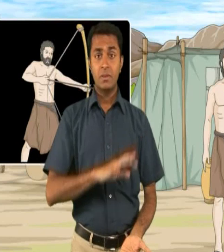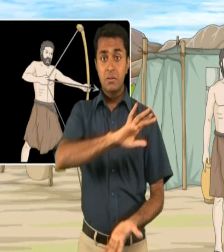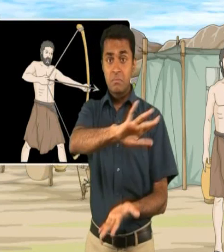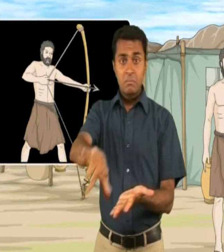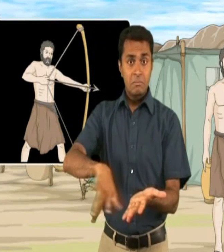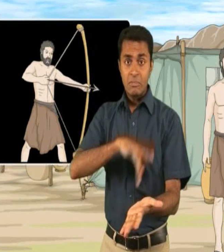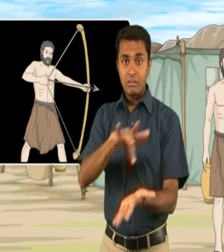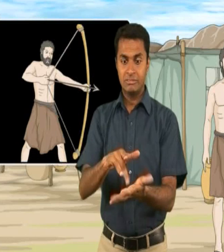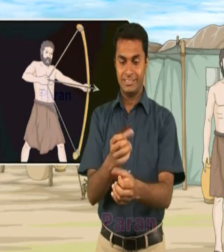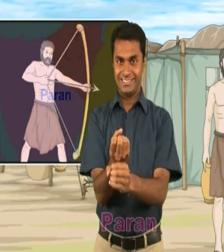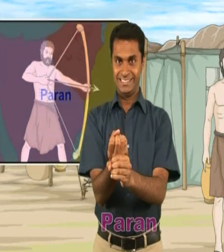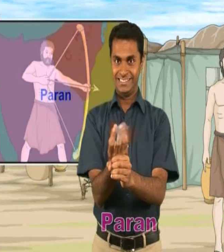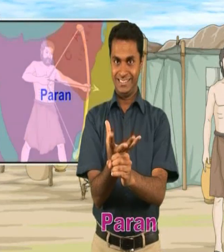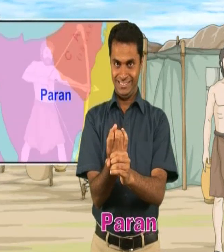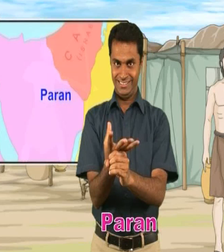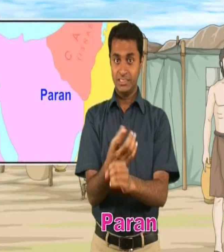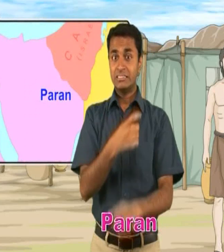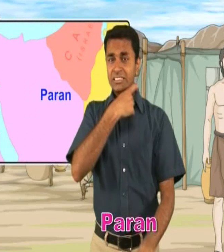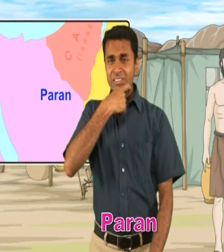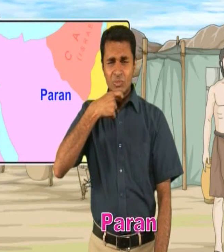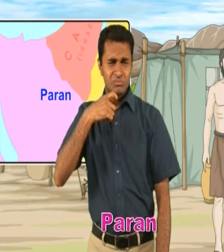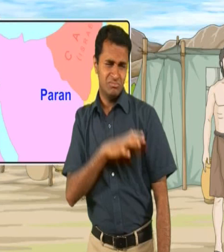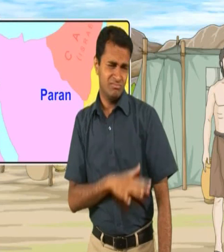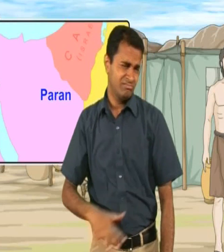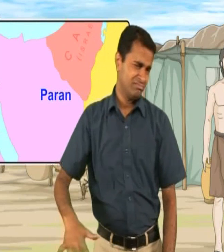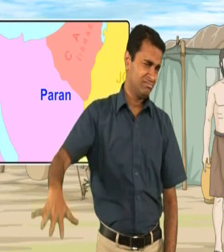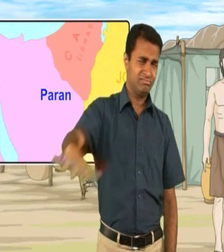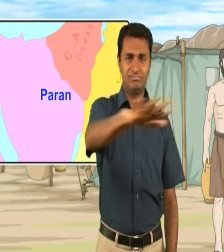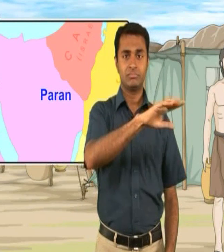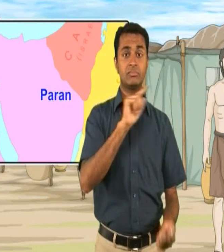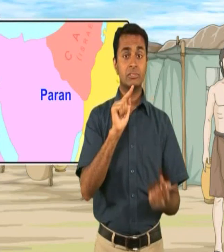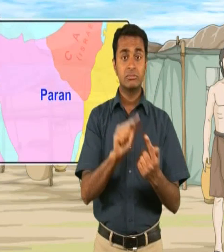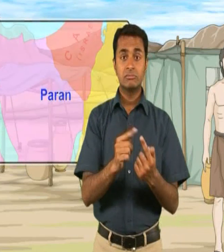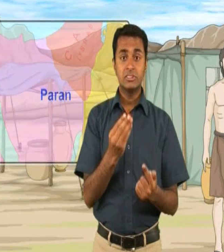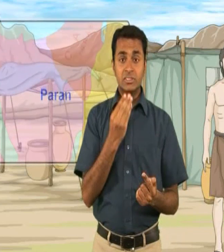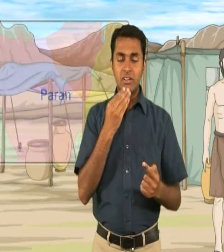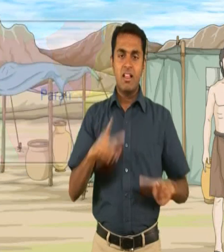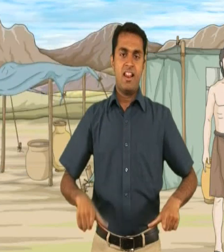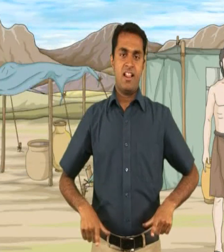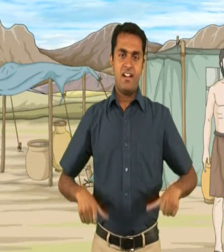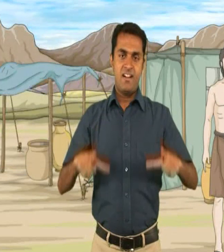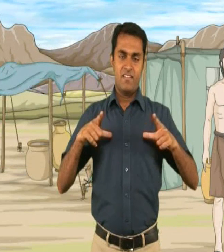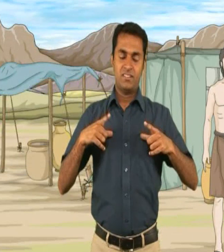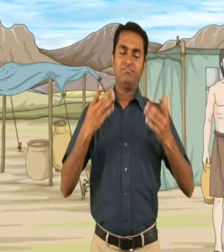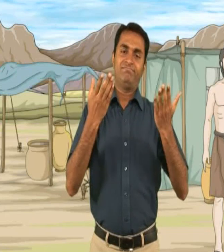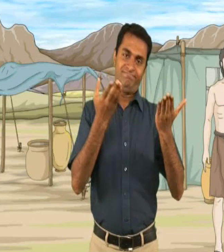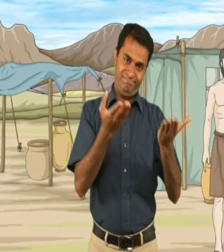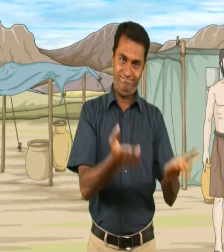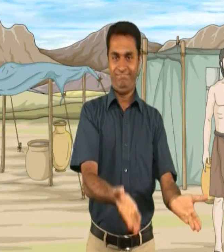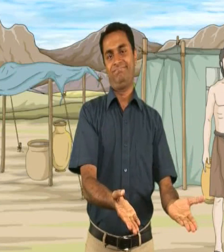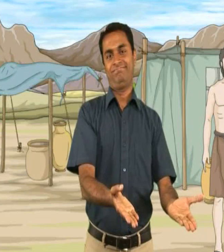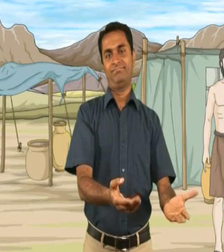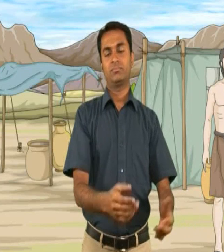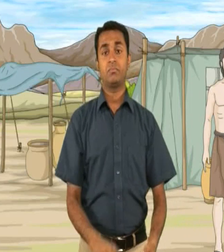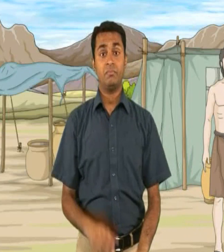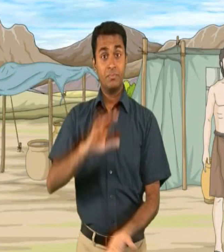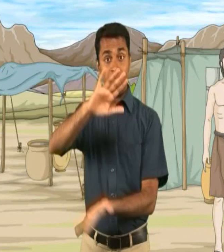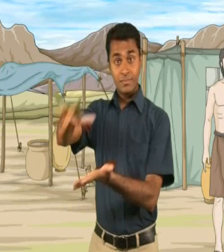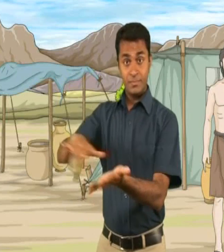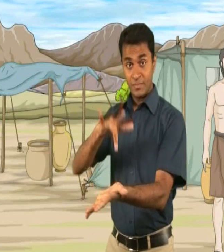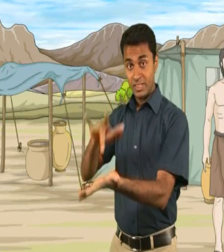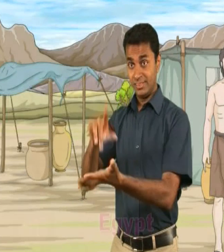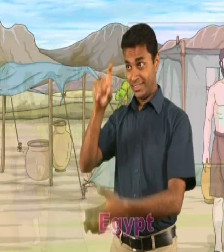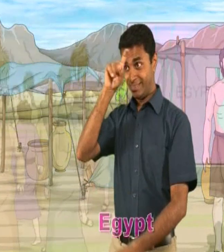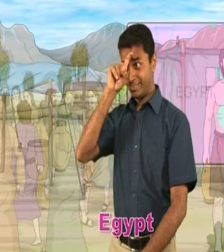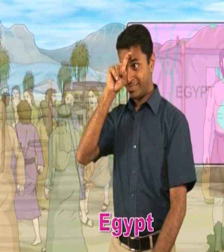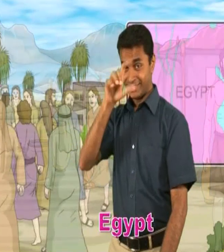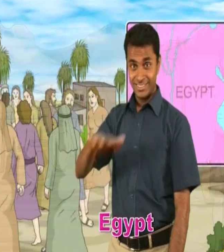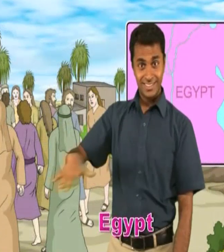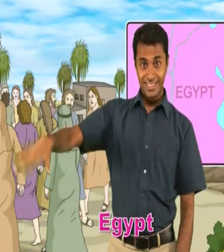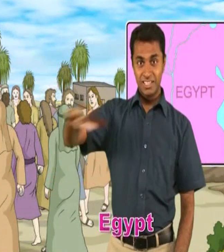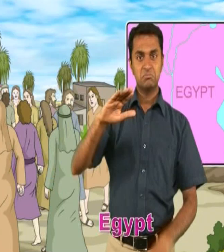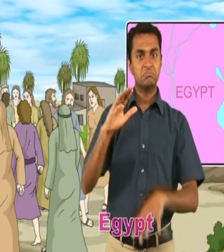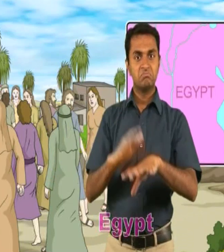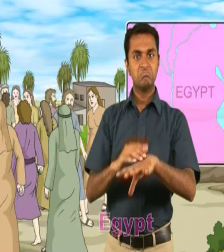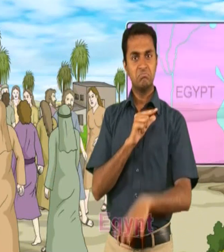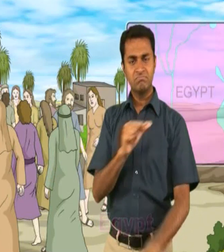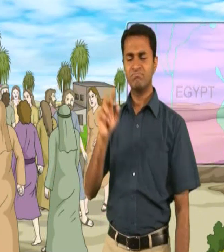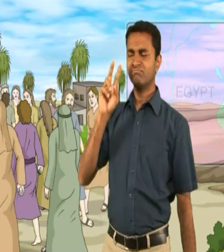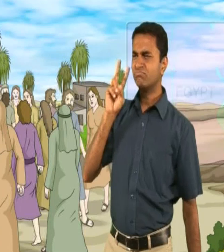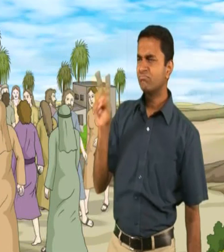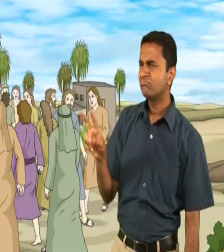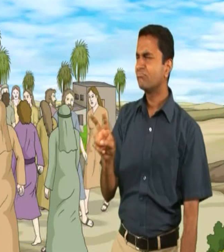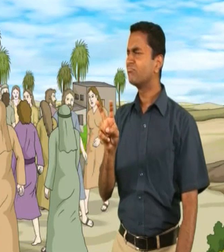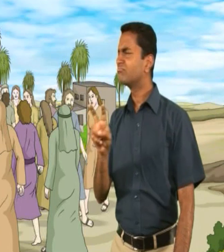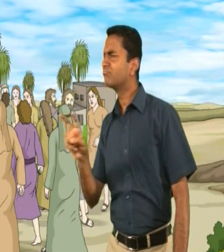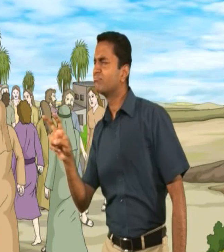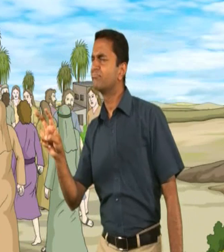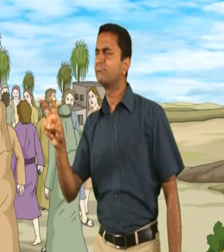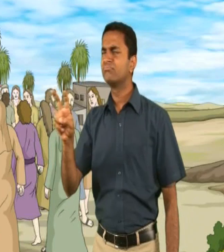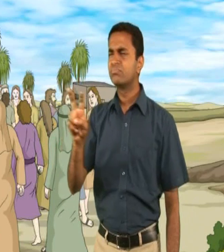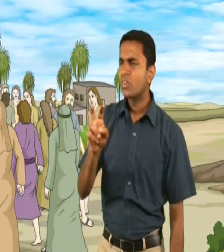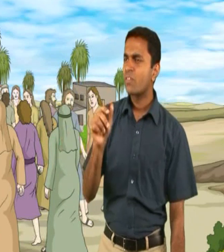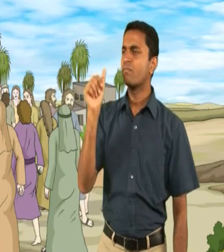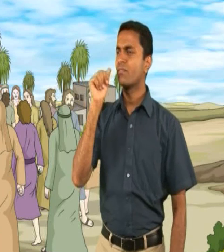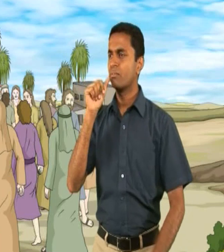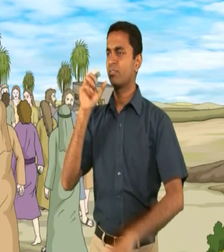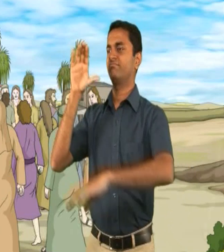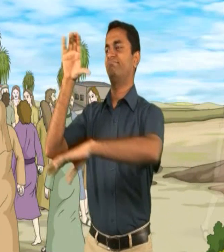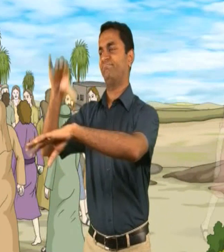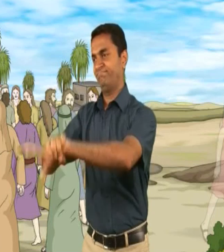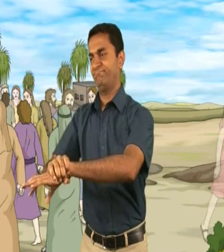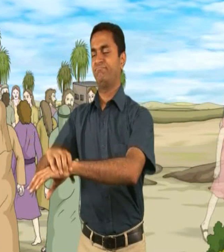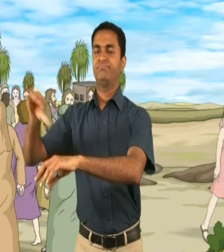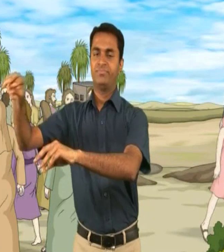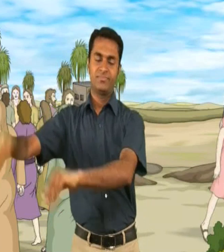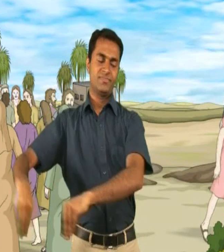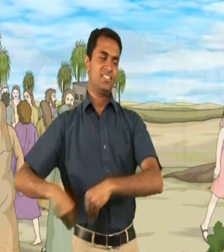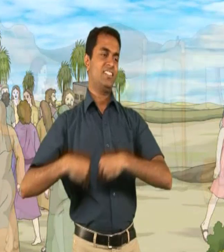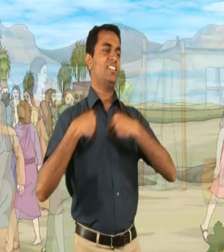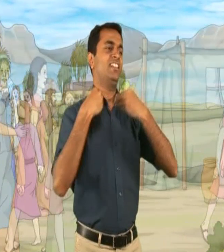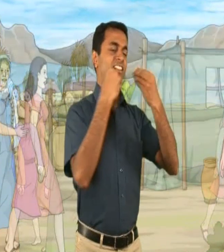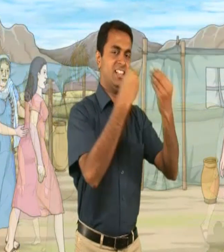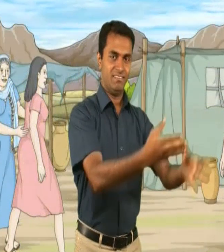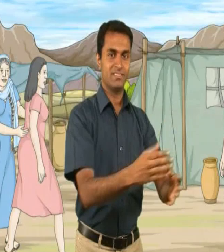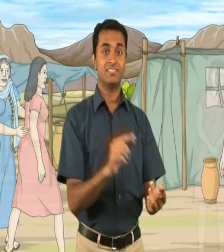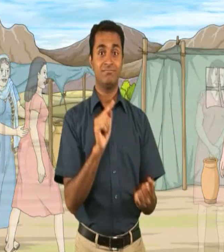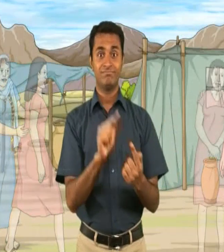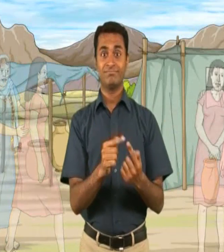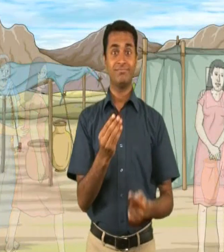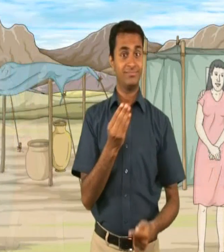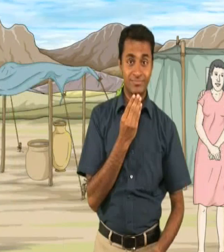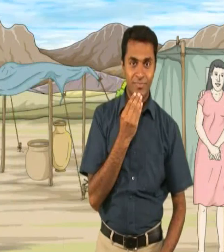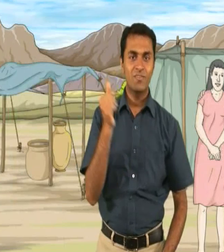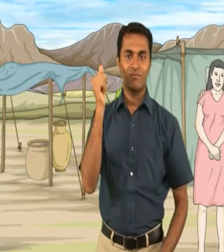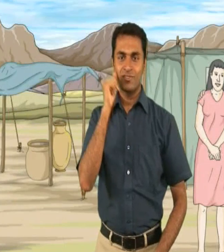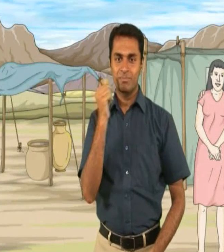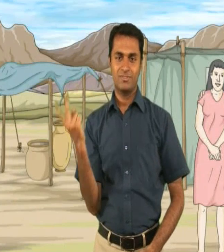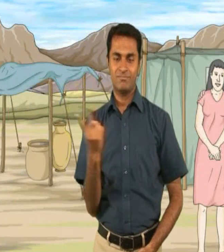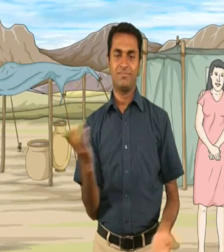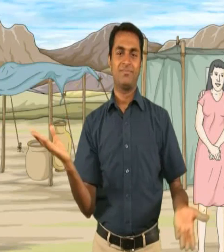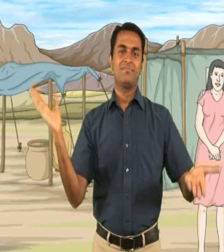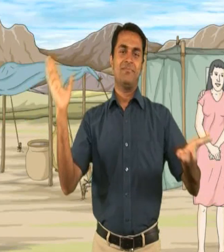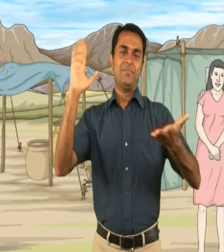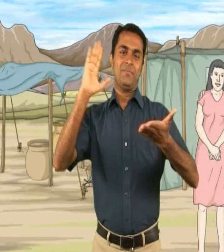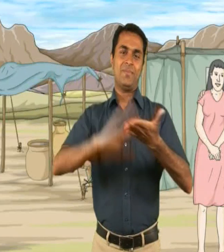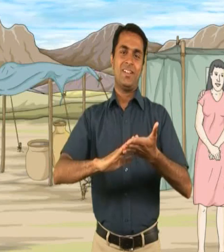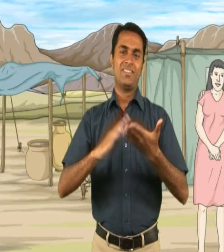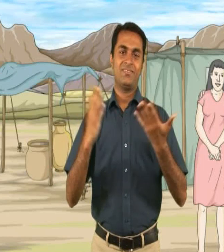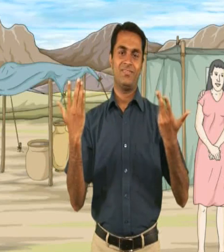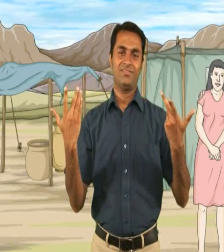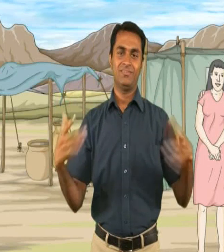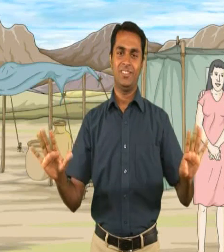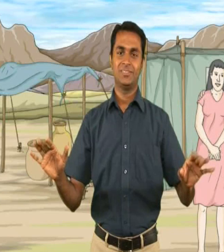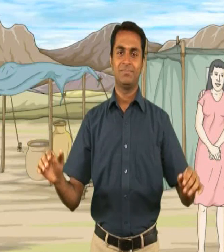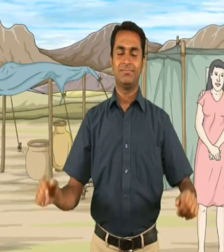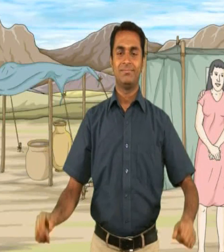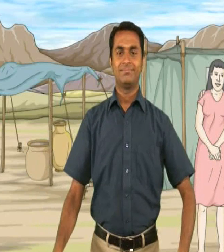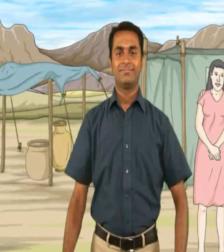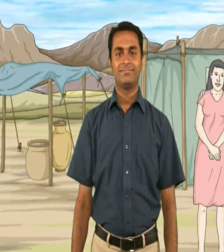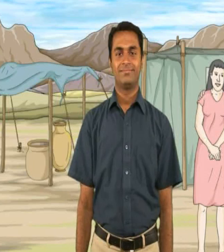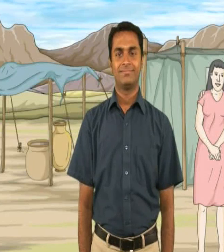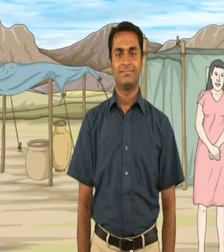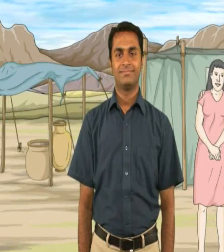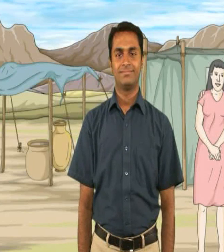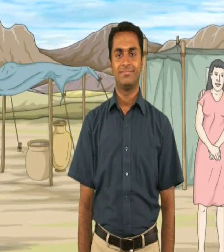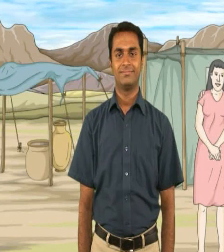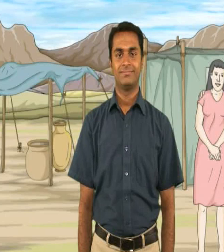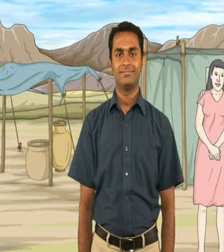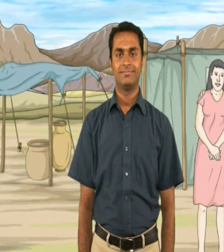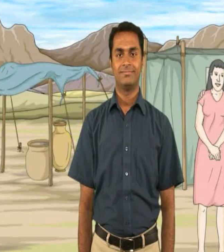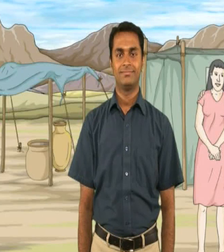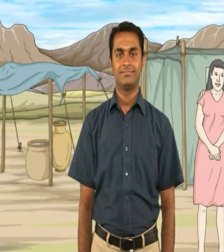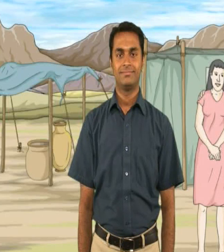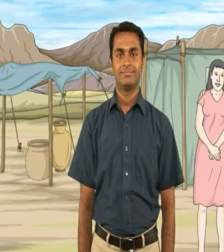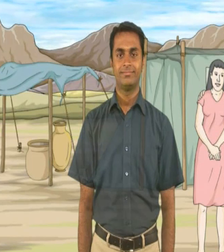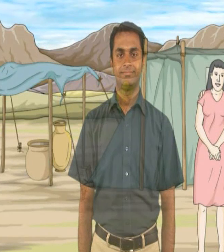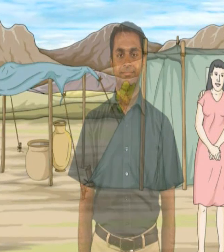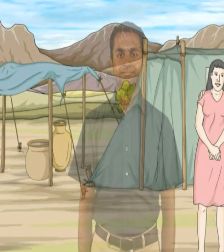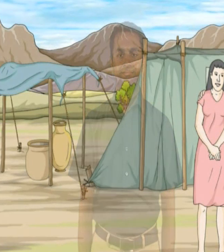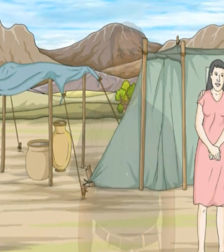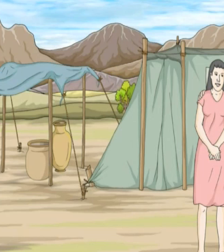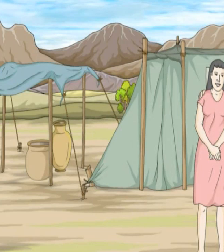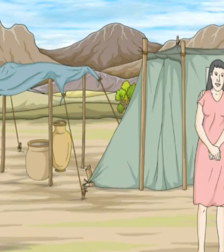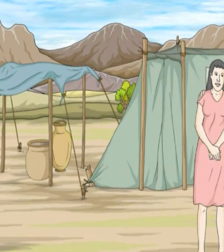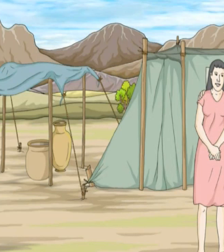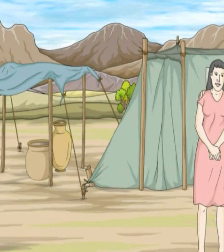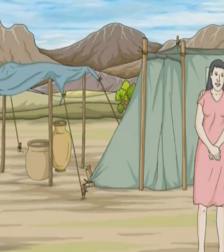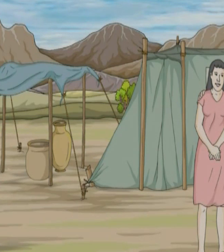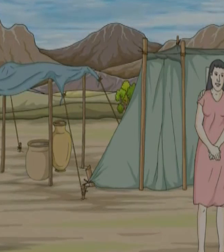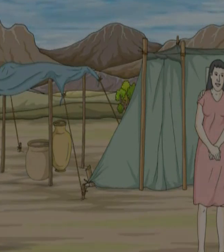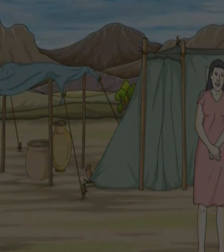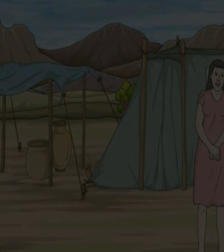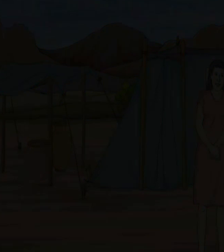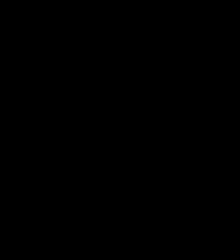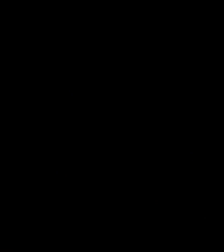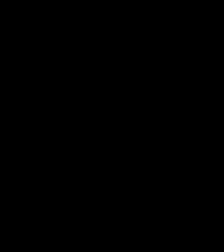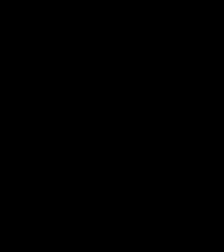And while he was dwelling in the Wilderness of Paran, his mother got a wife for him from the land of Egypt.